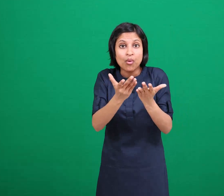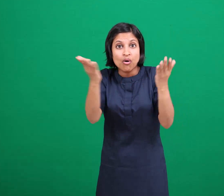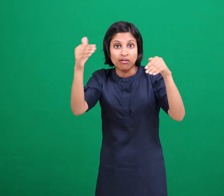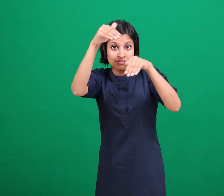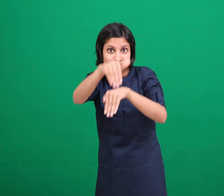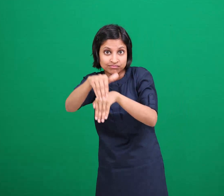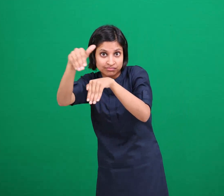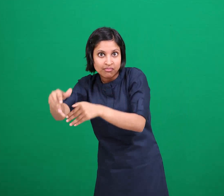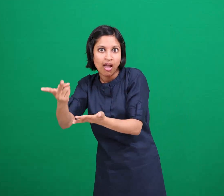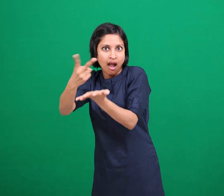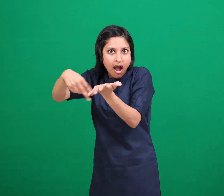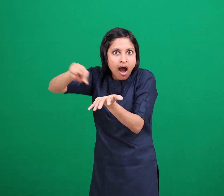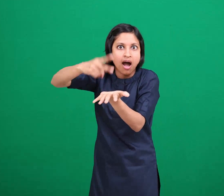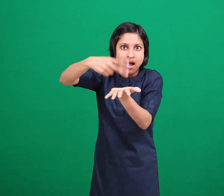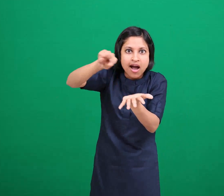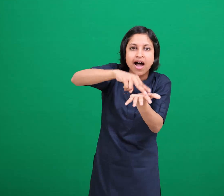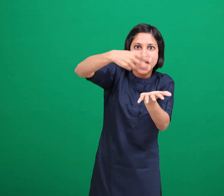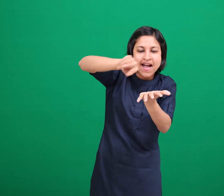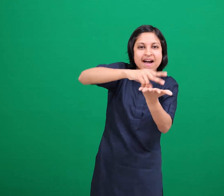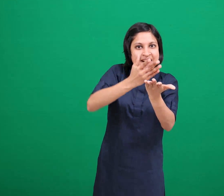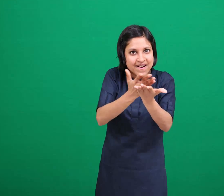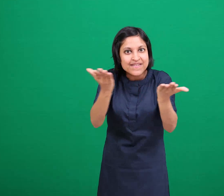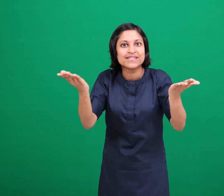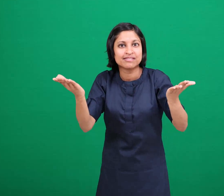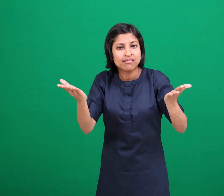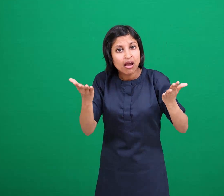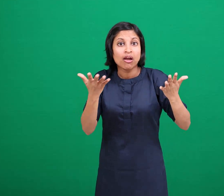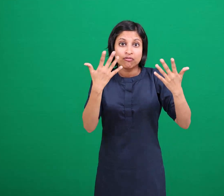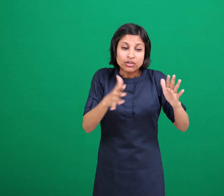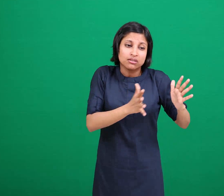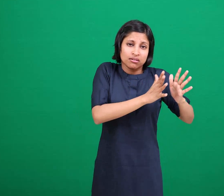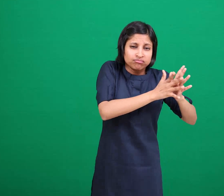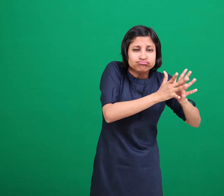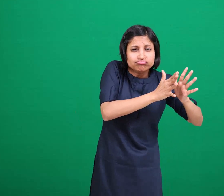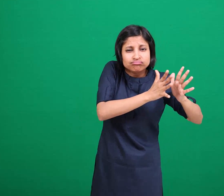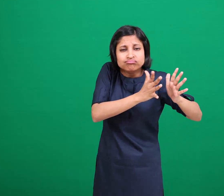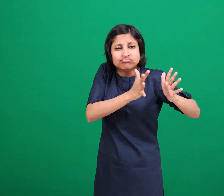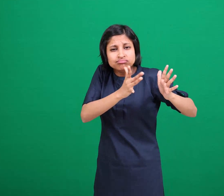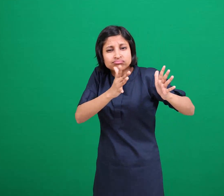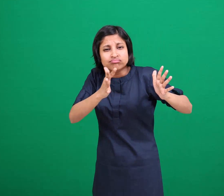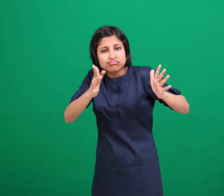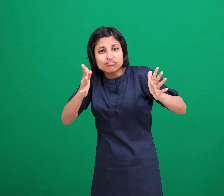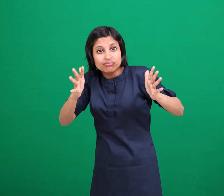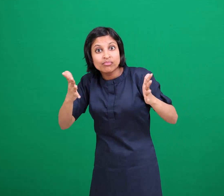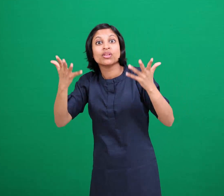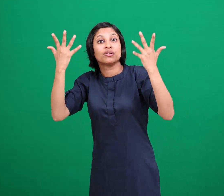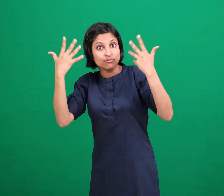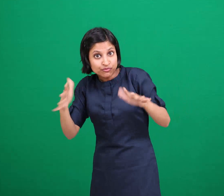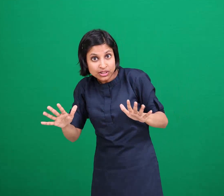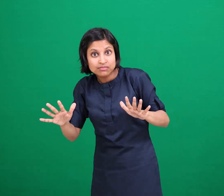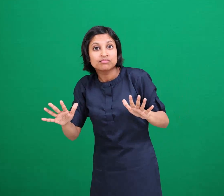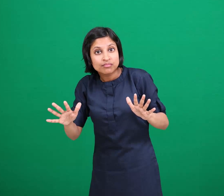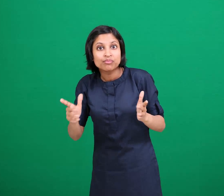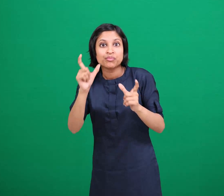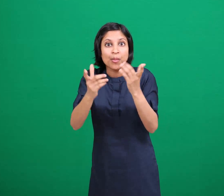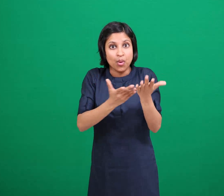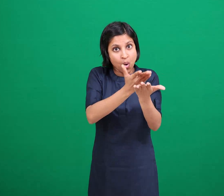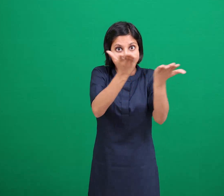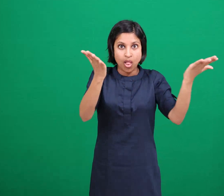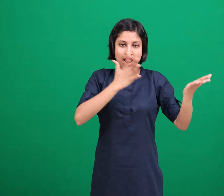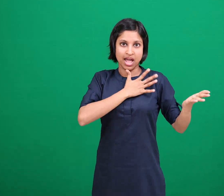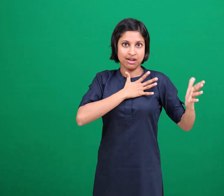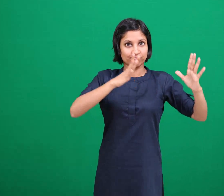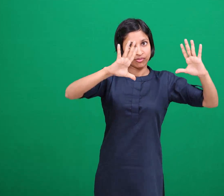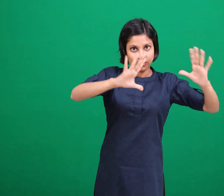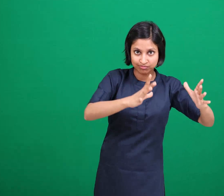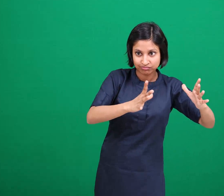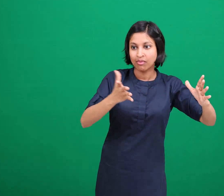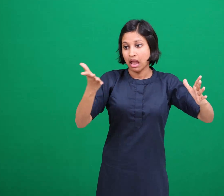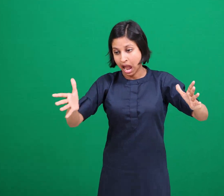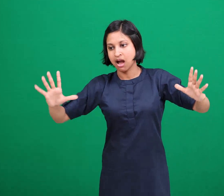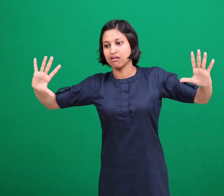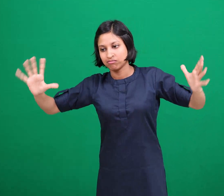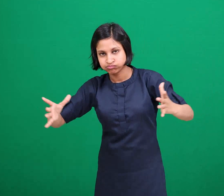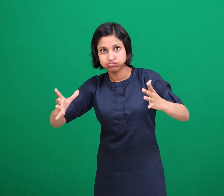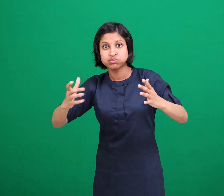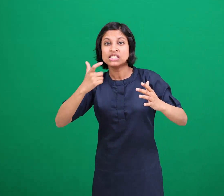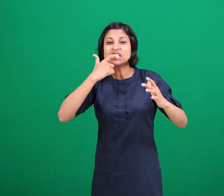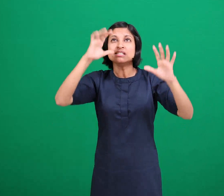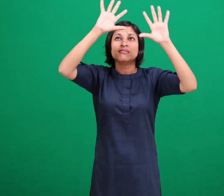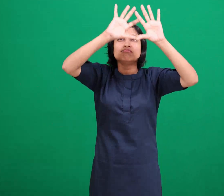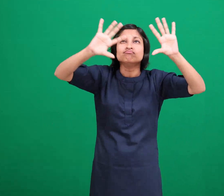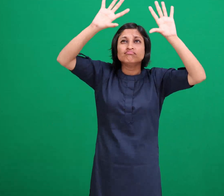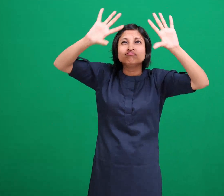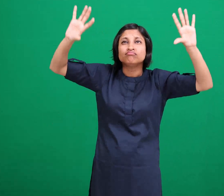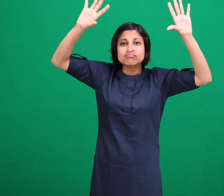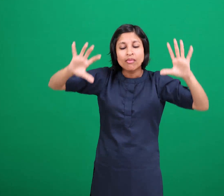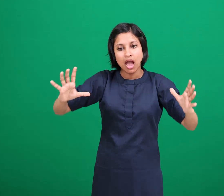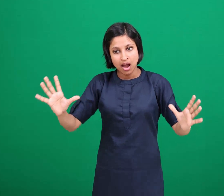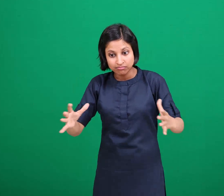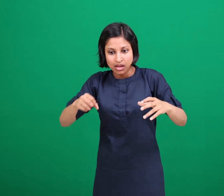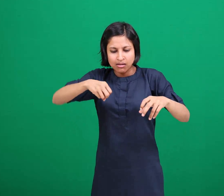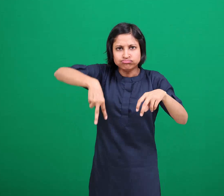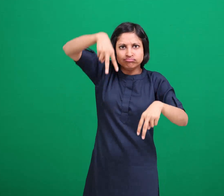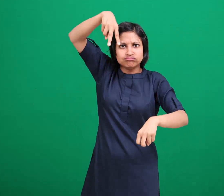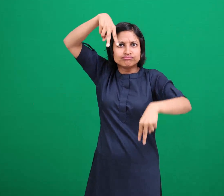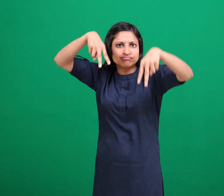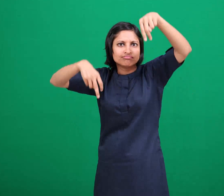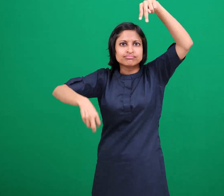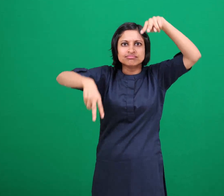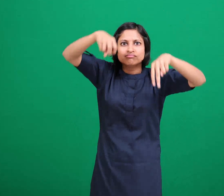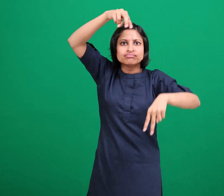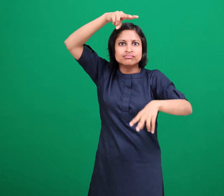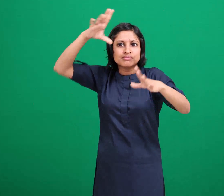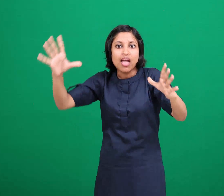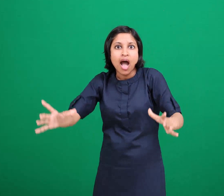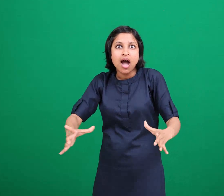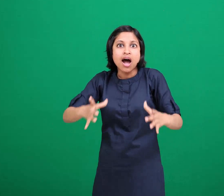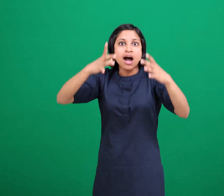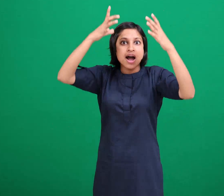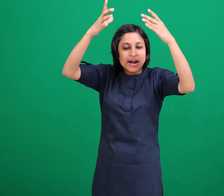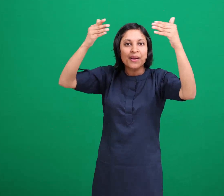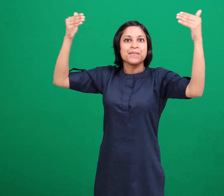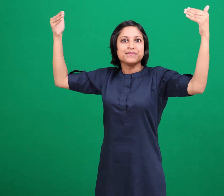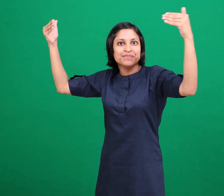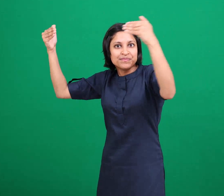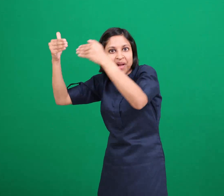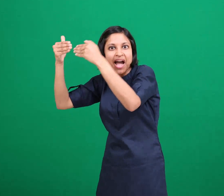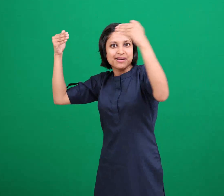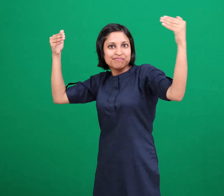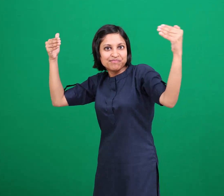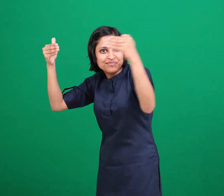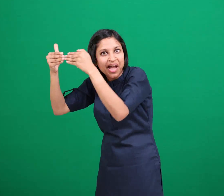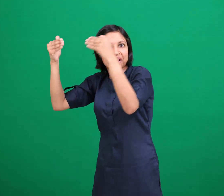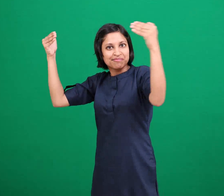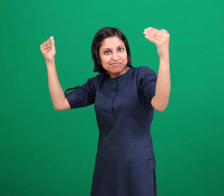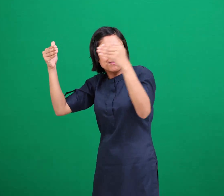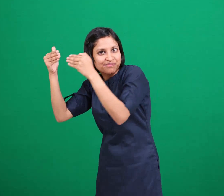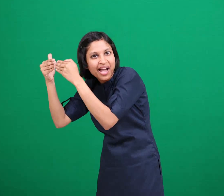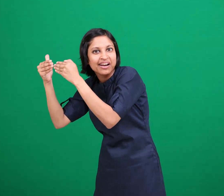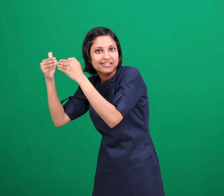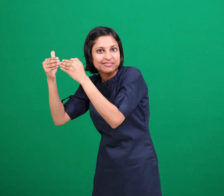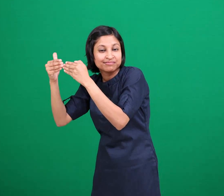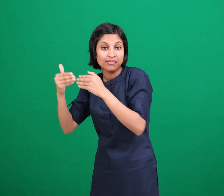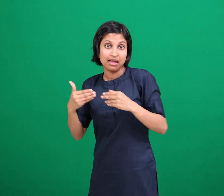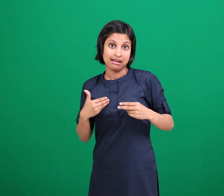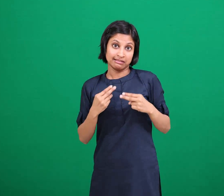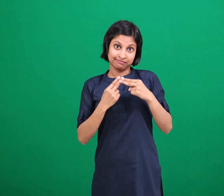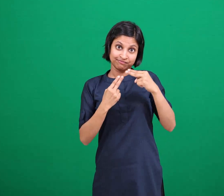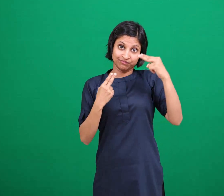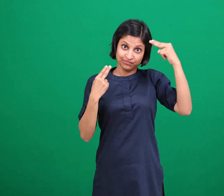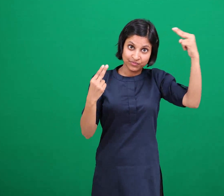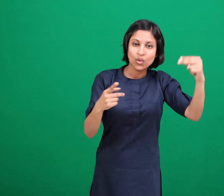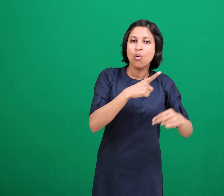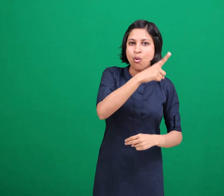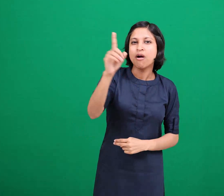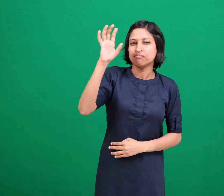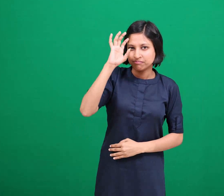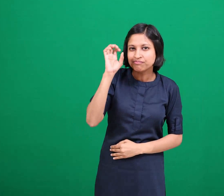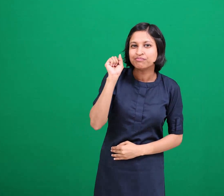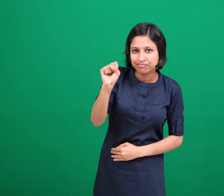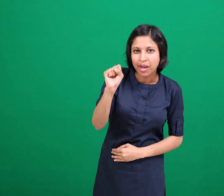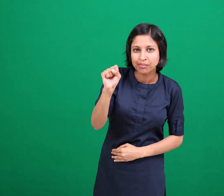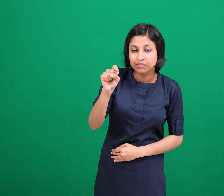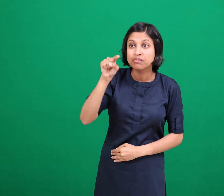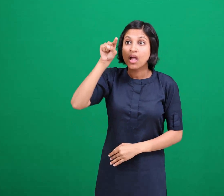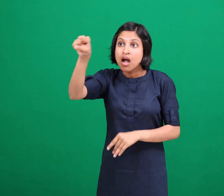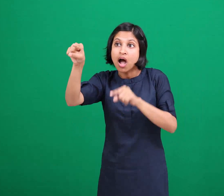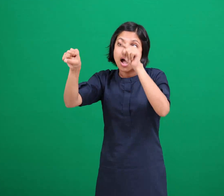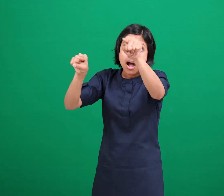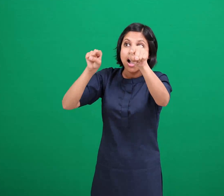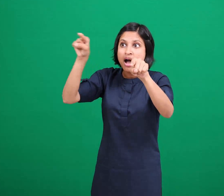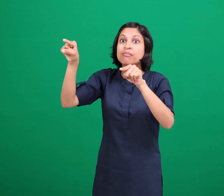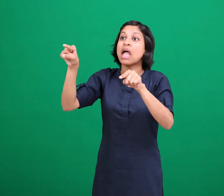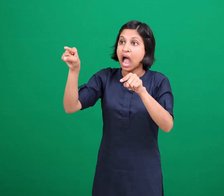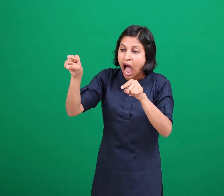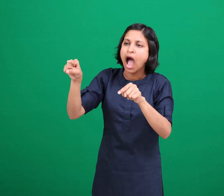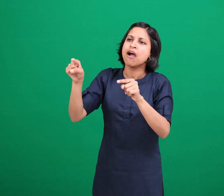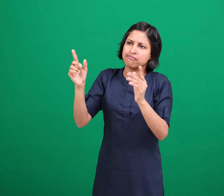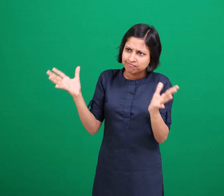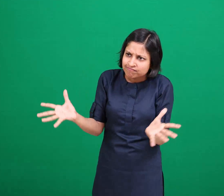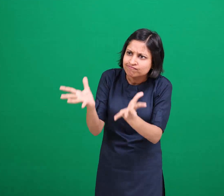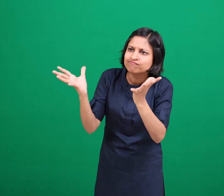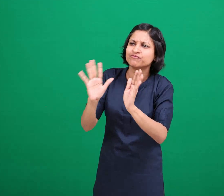After that, we who are alive and remain will be caught up together with them in the clouds to meet the Lord in the air.